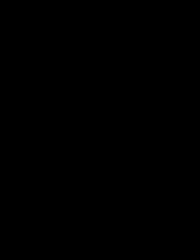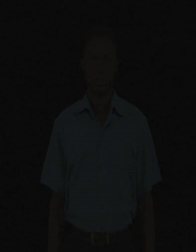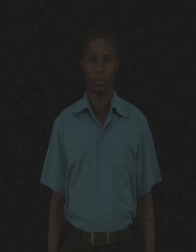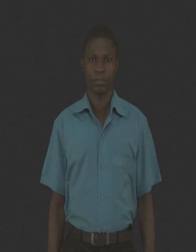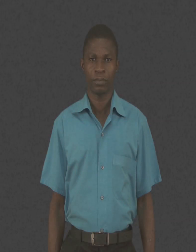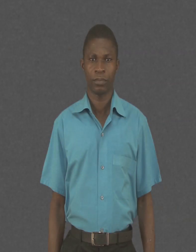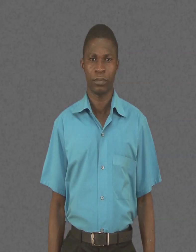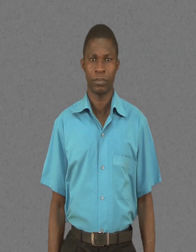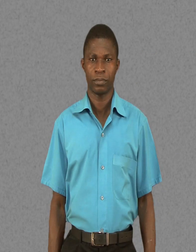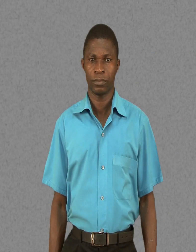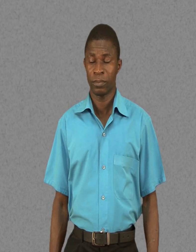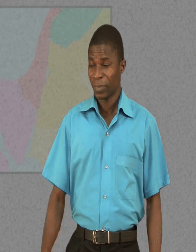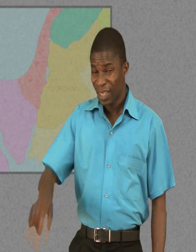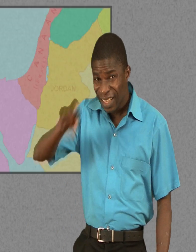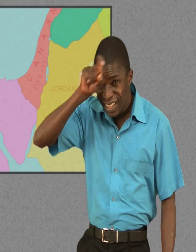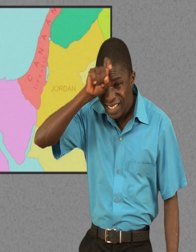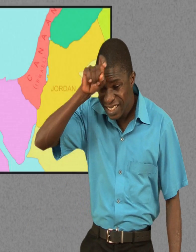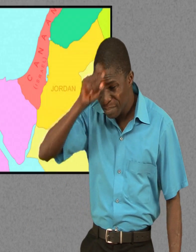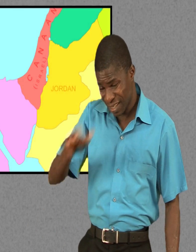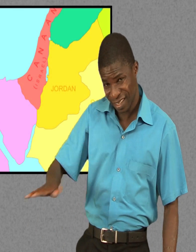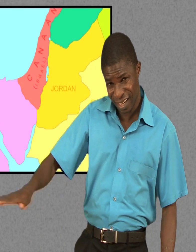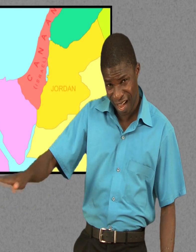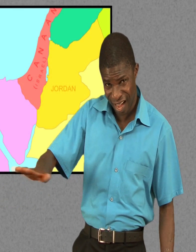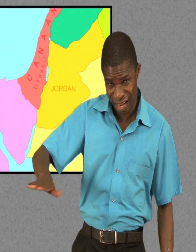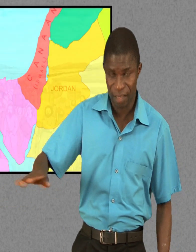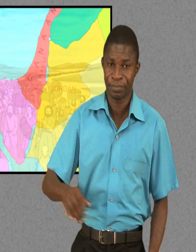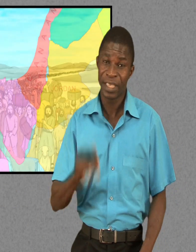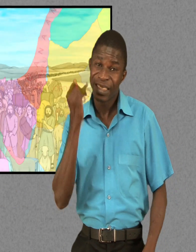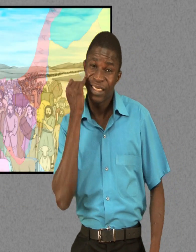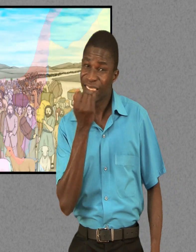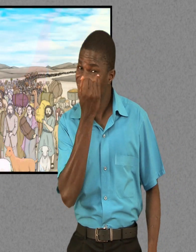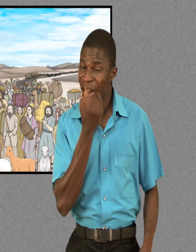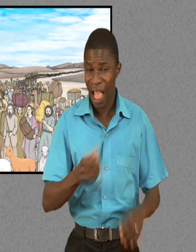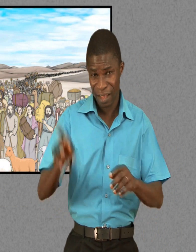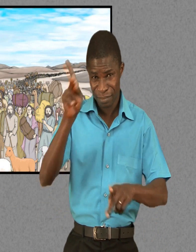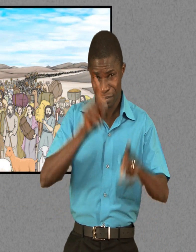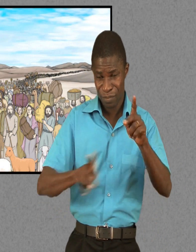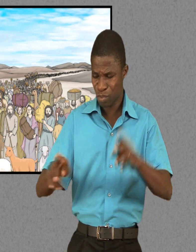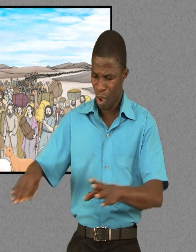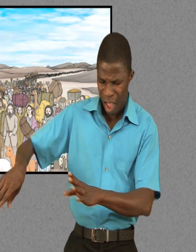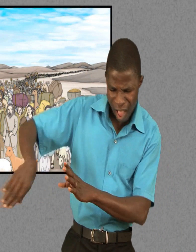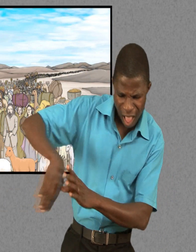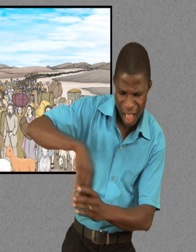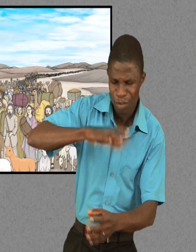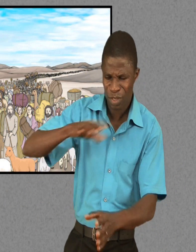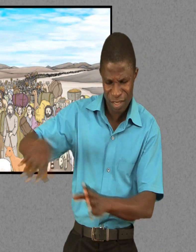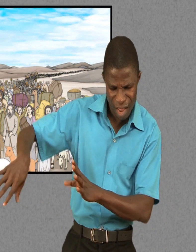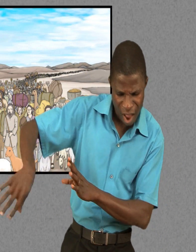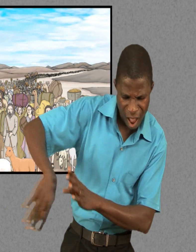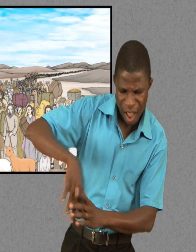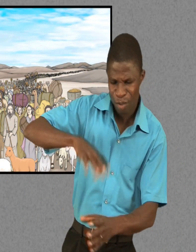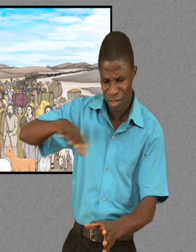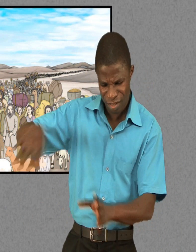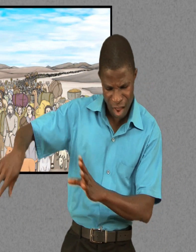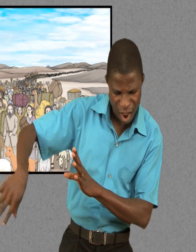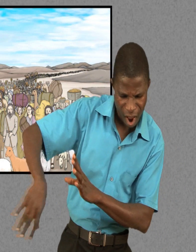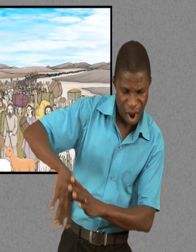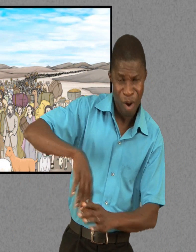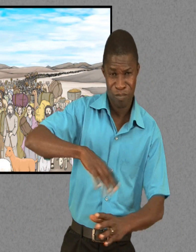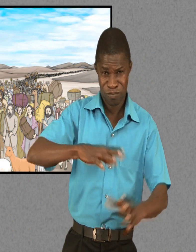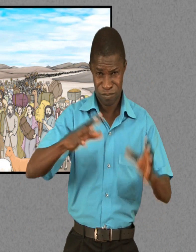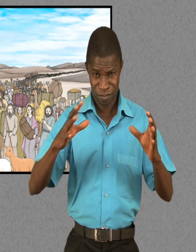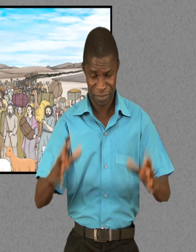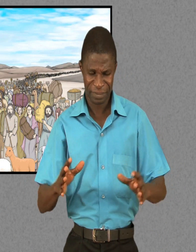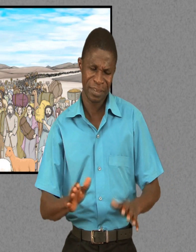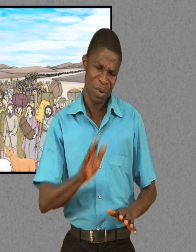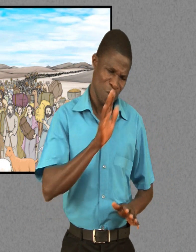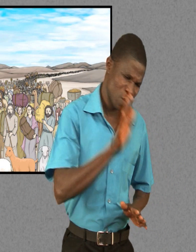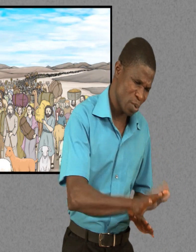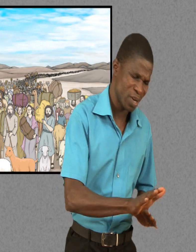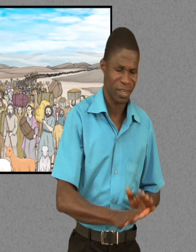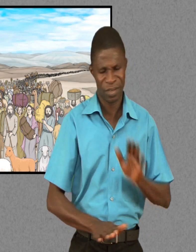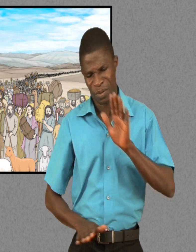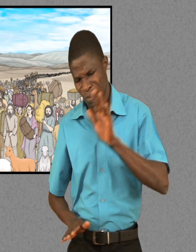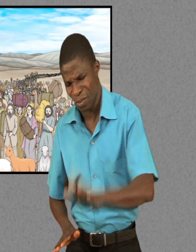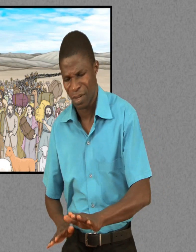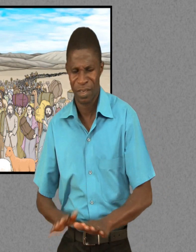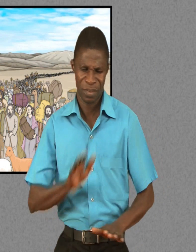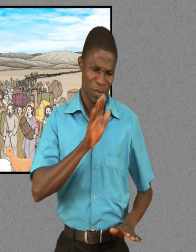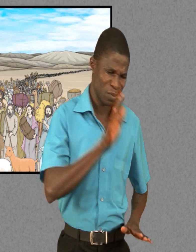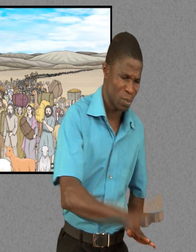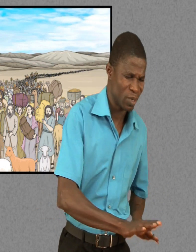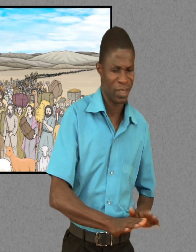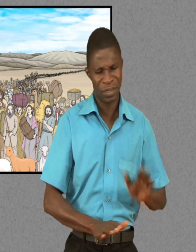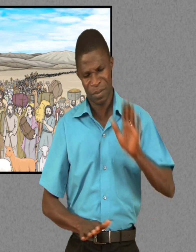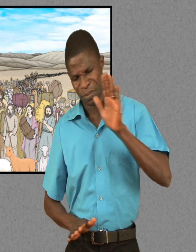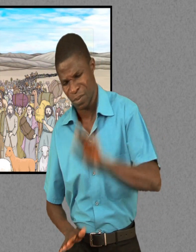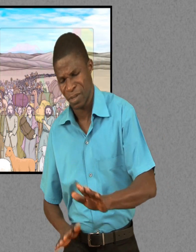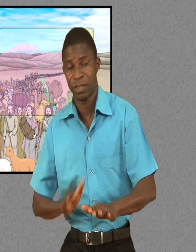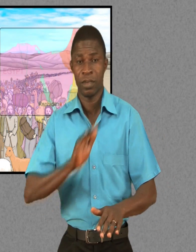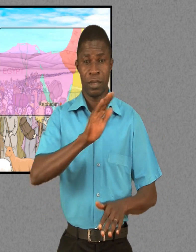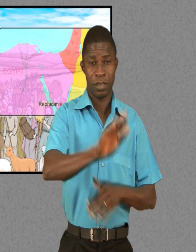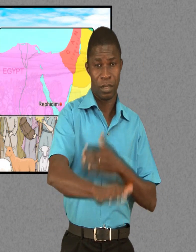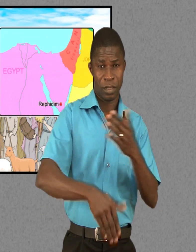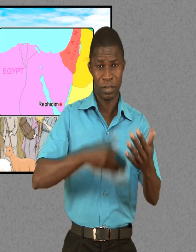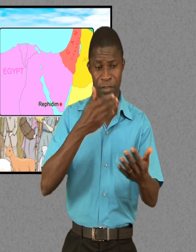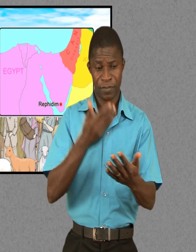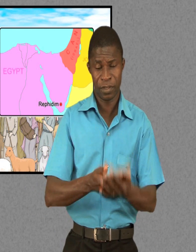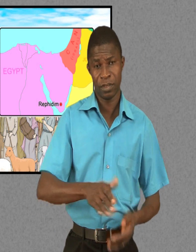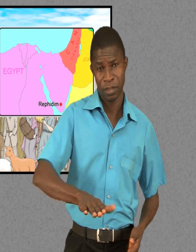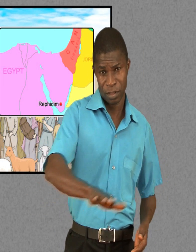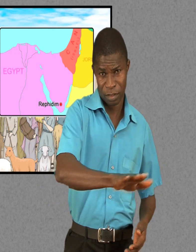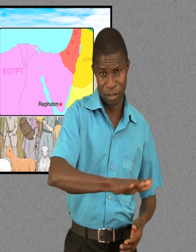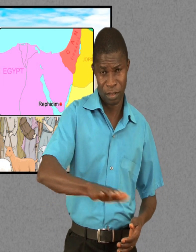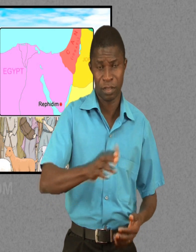In the third month, on the same day of the month that the Israelites had left the land of Egypt, they came to the Wilderness of Sinai.